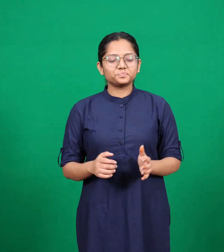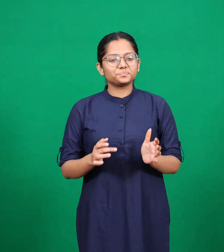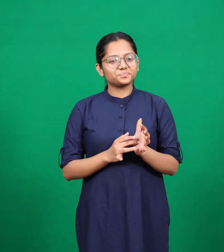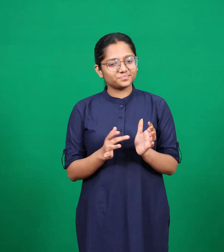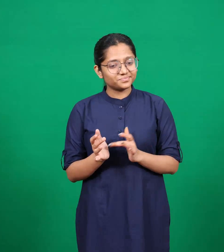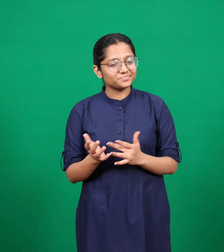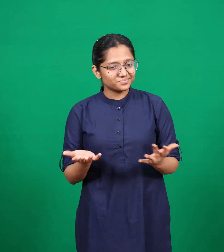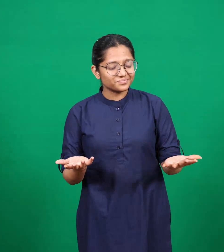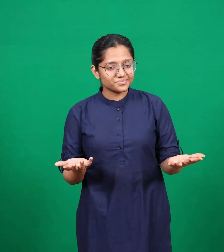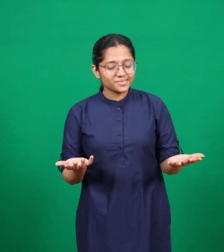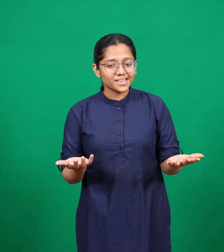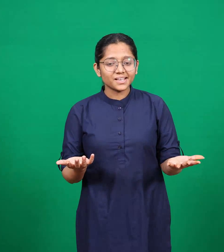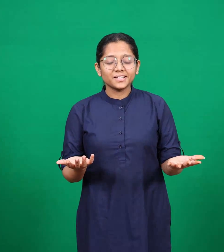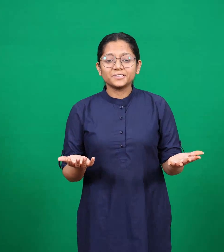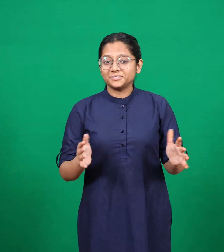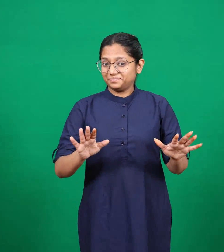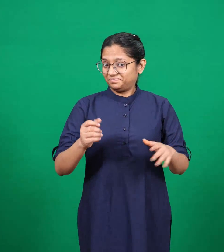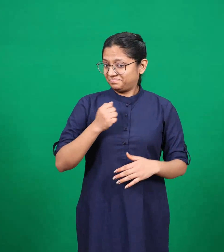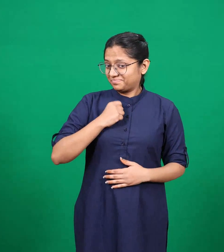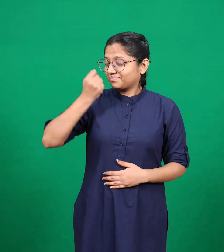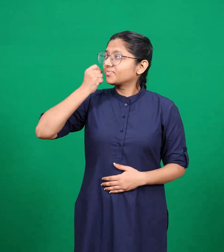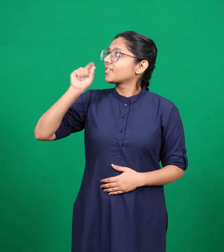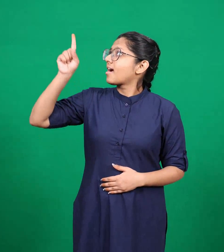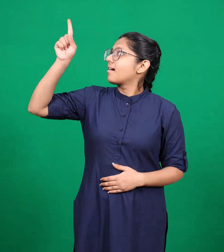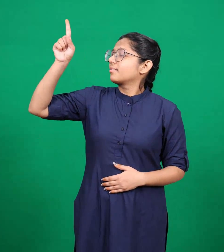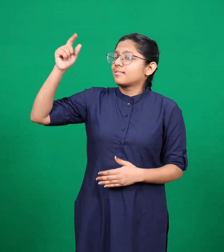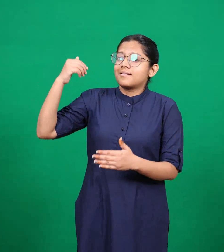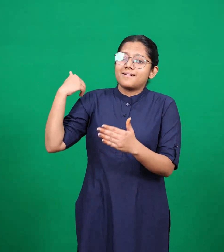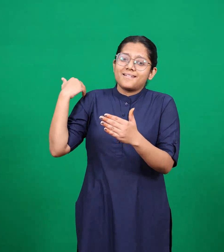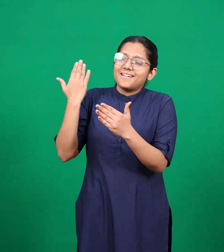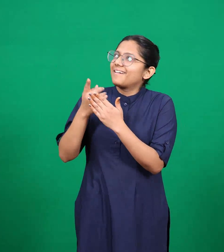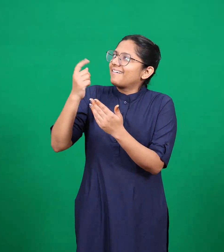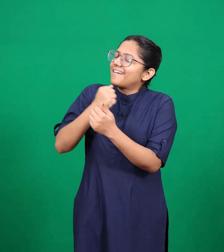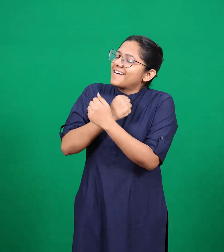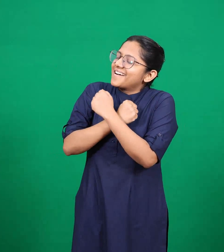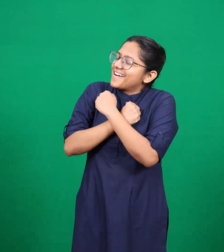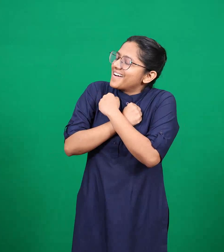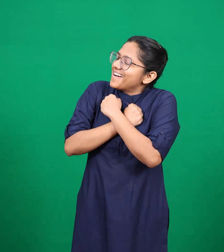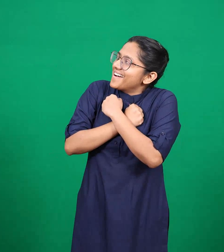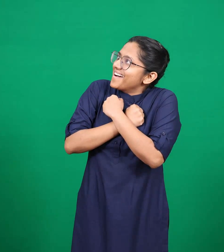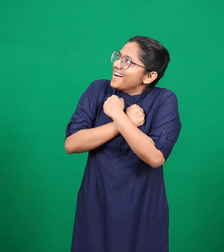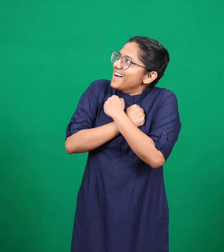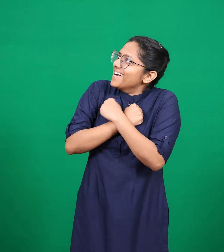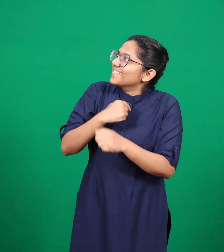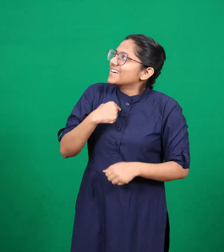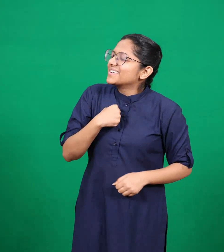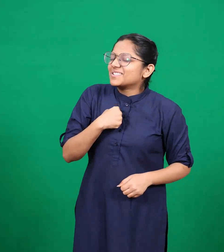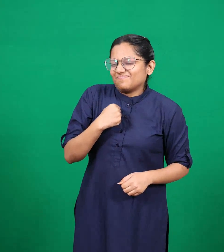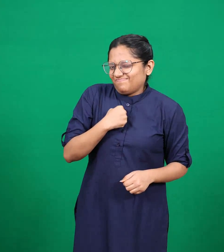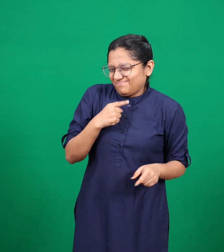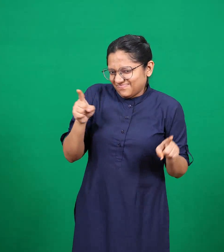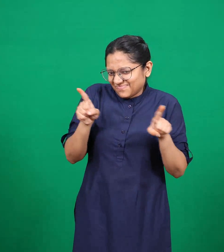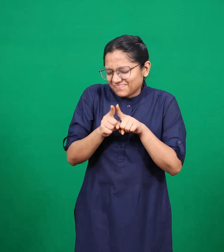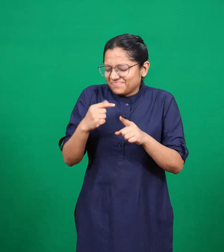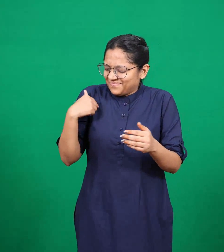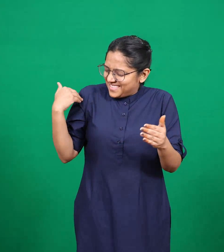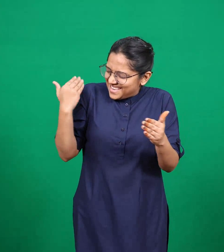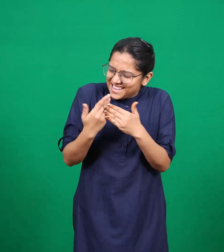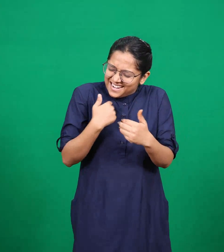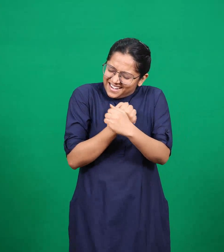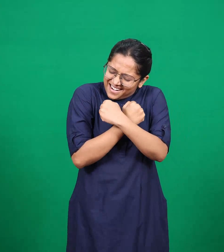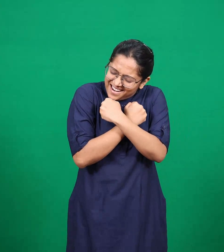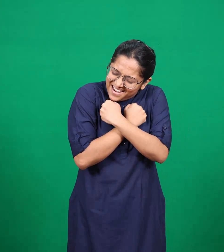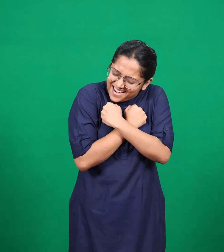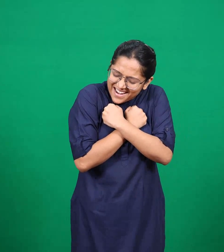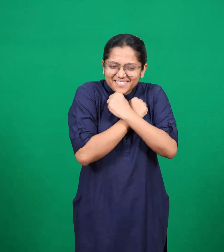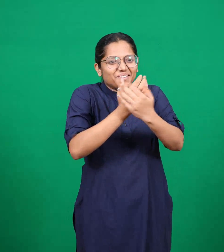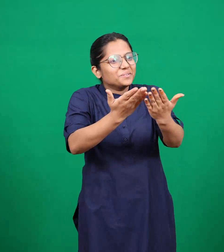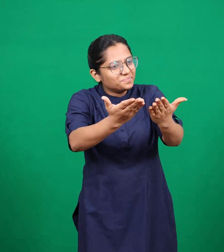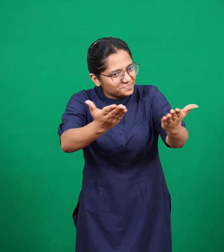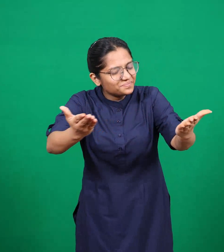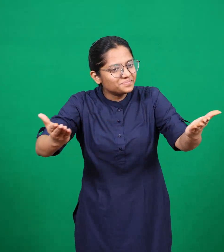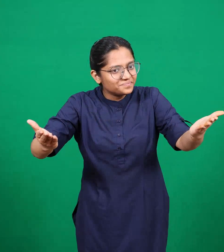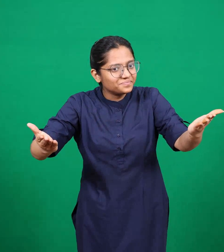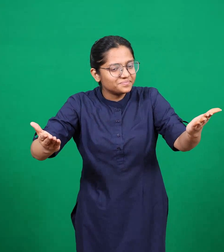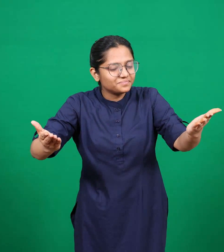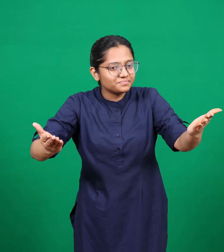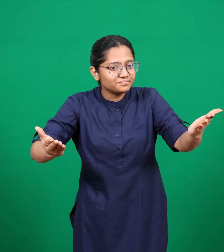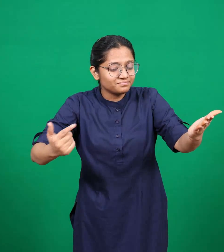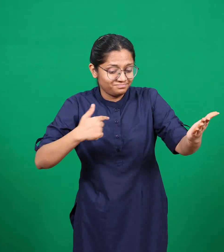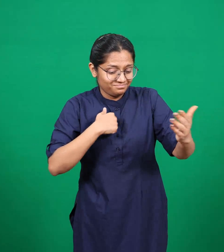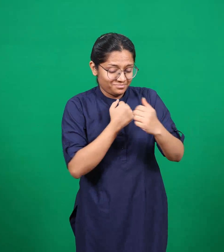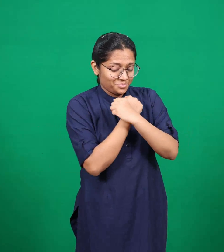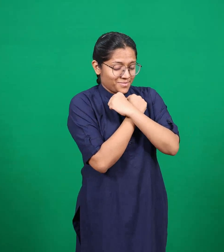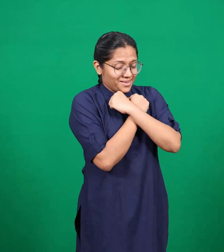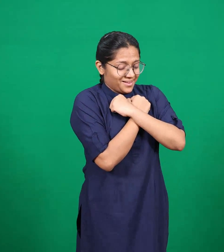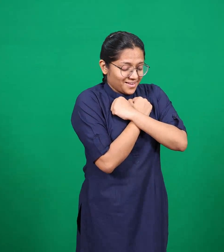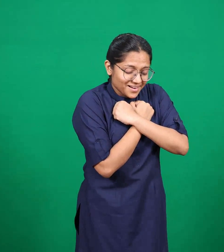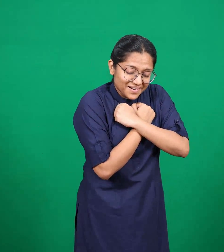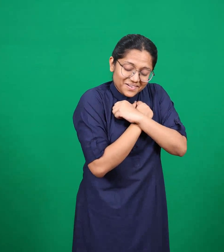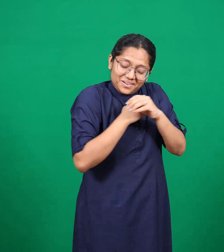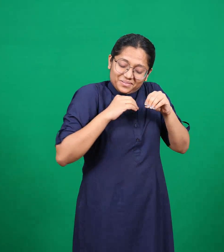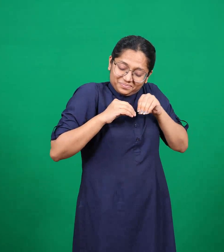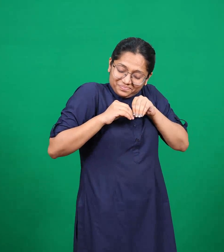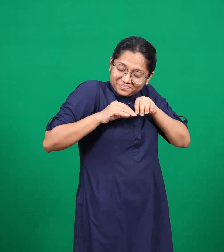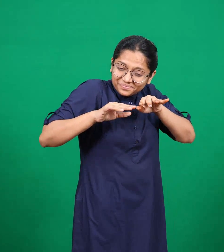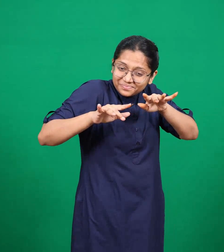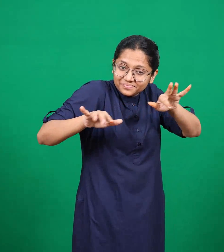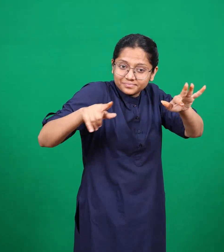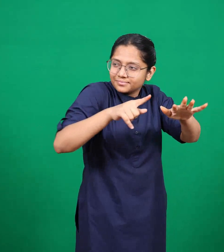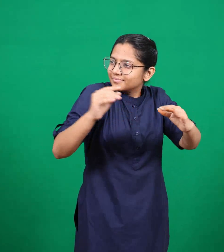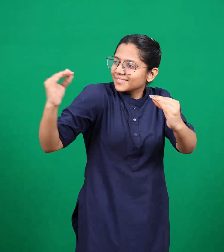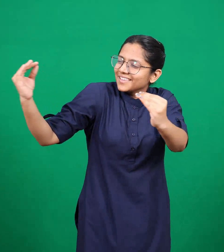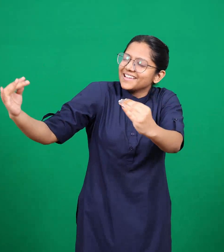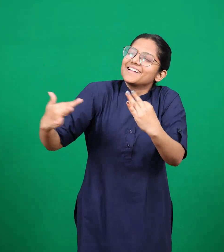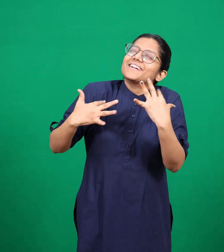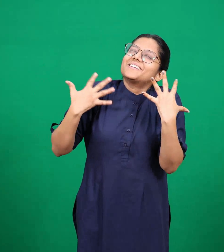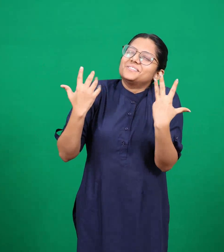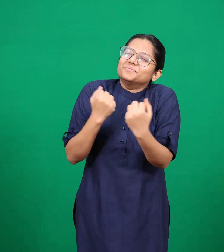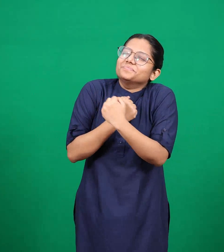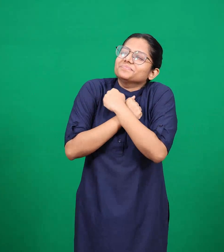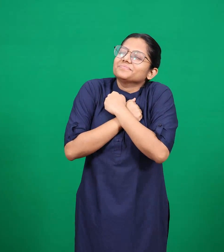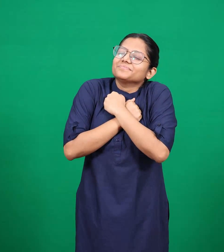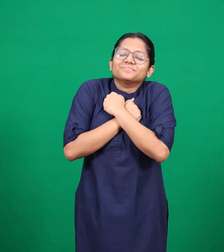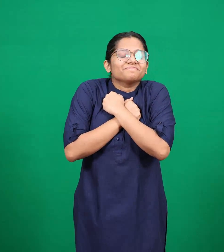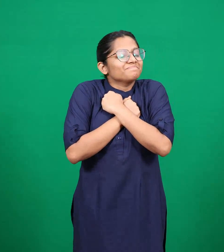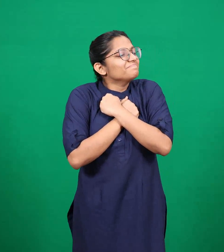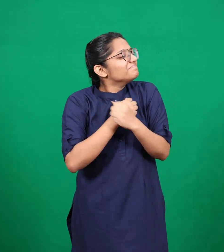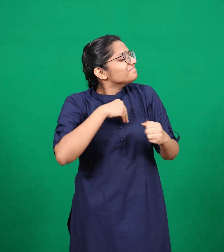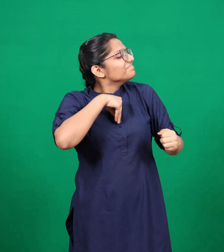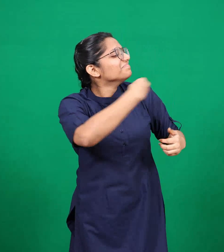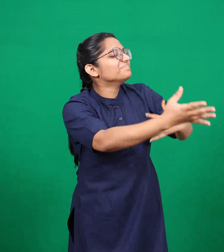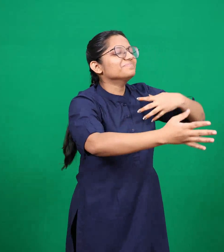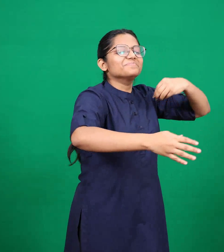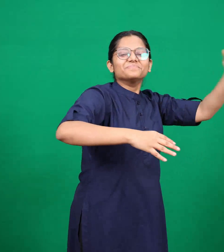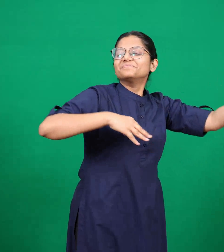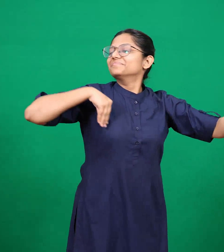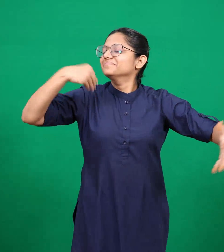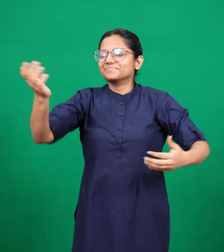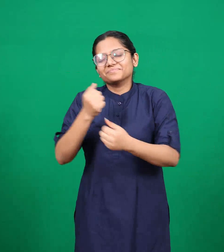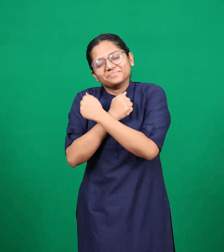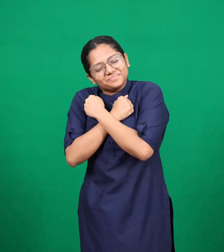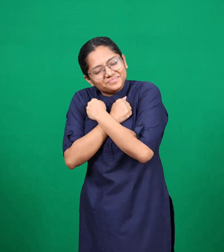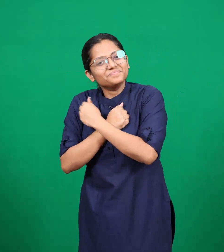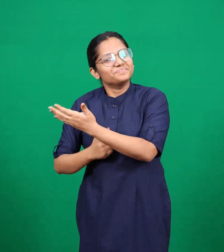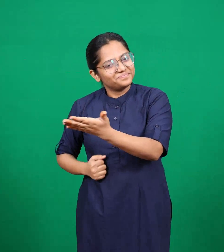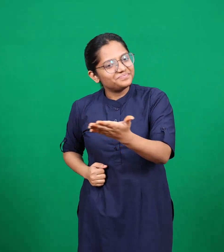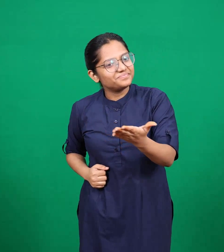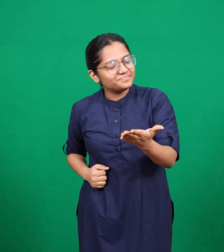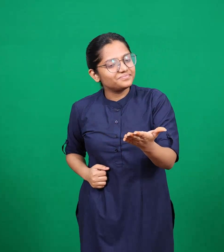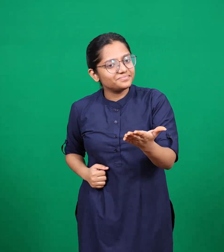As the Father has loved Me, so have I loved you. Remain in My love.